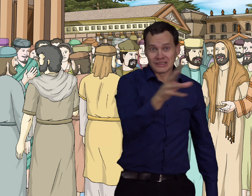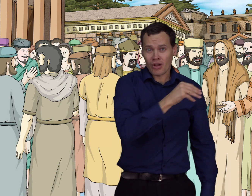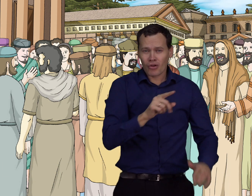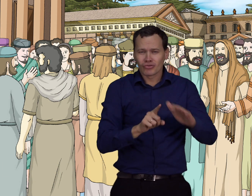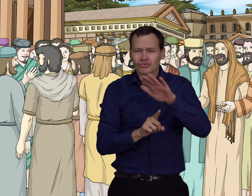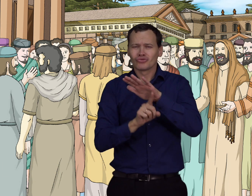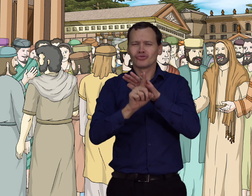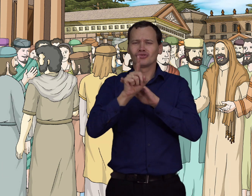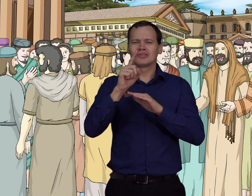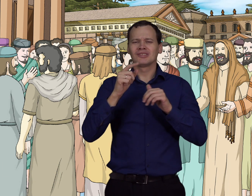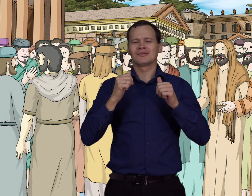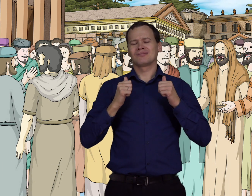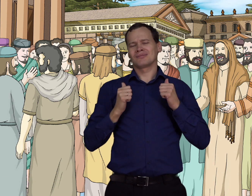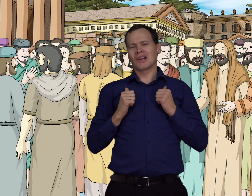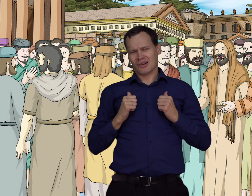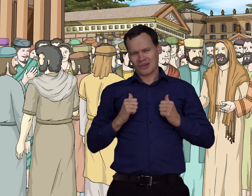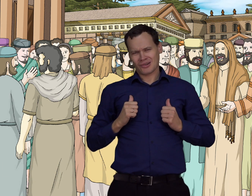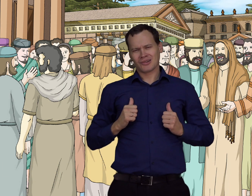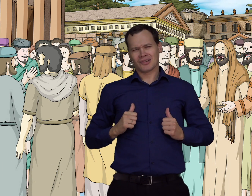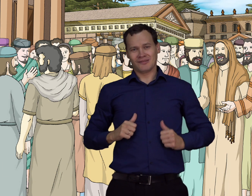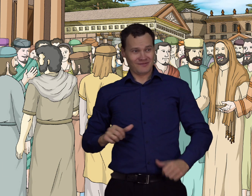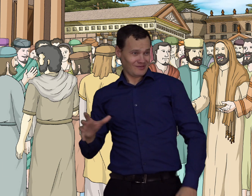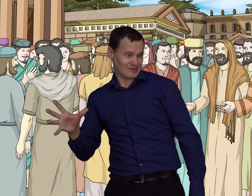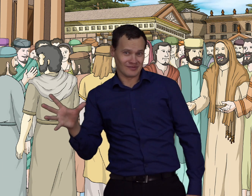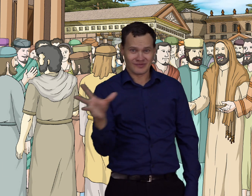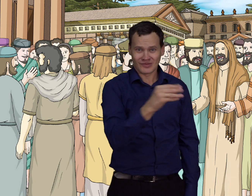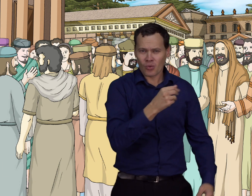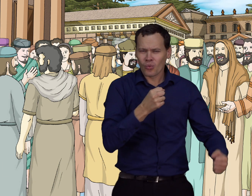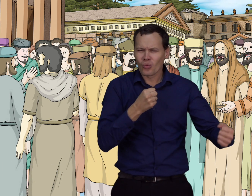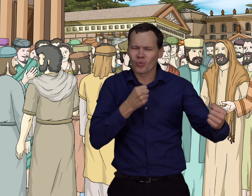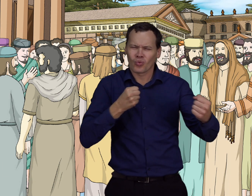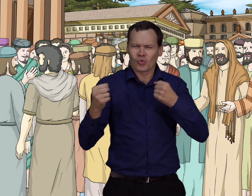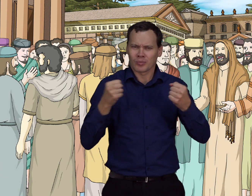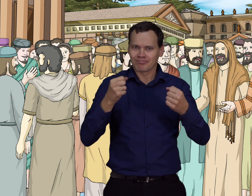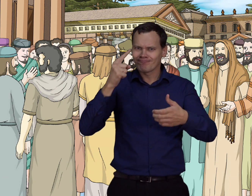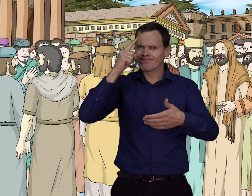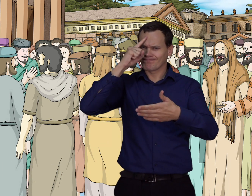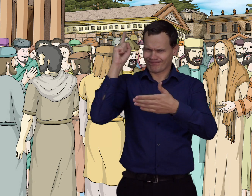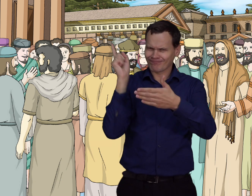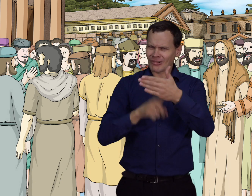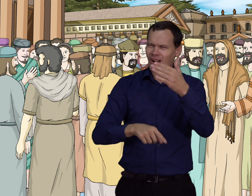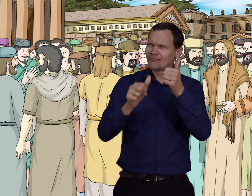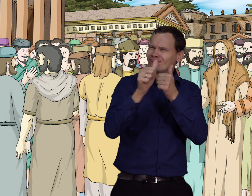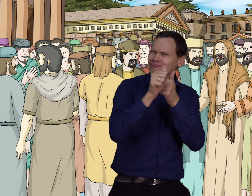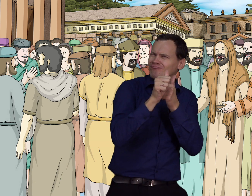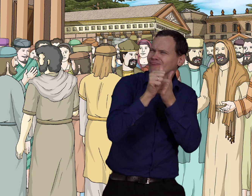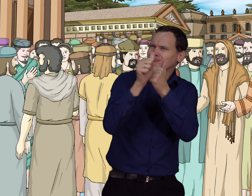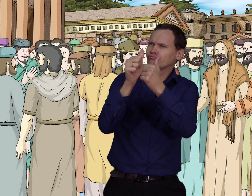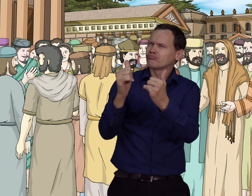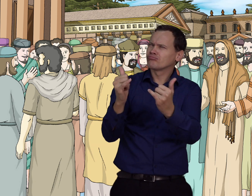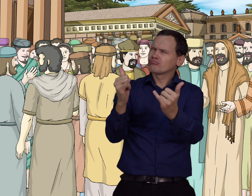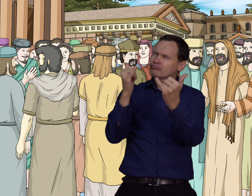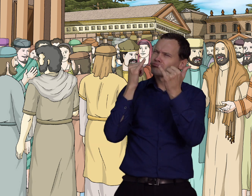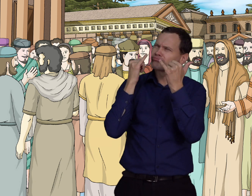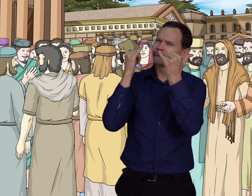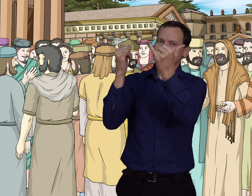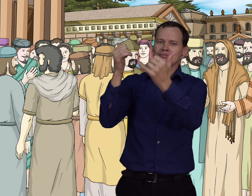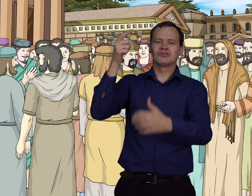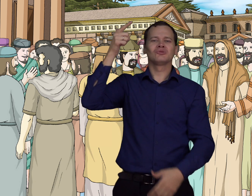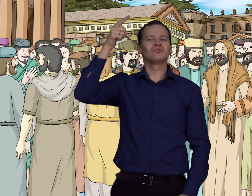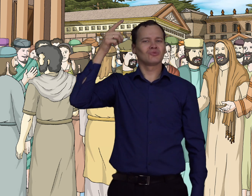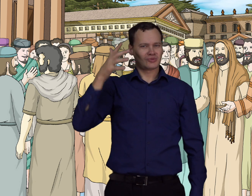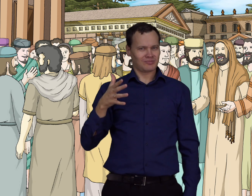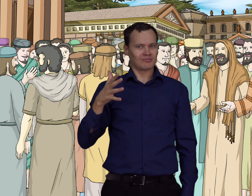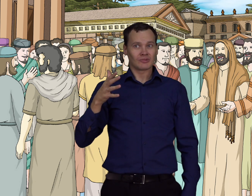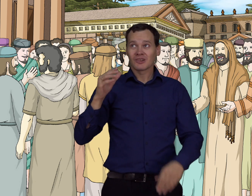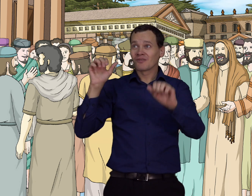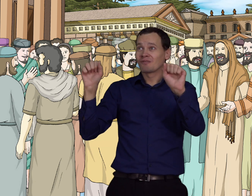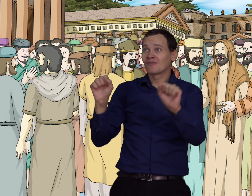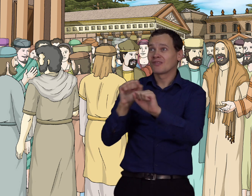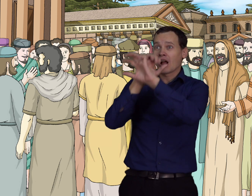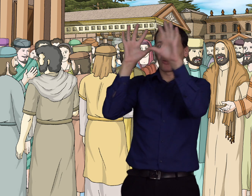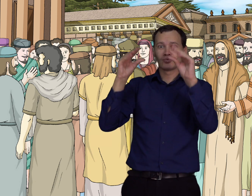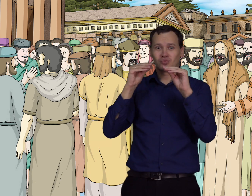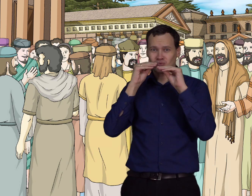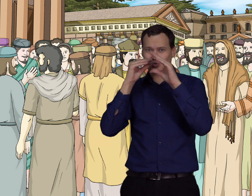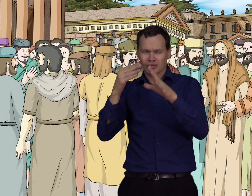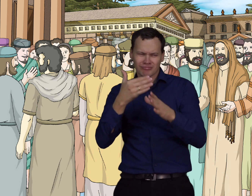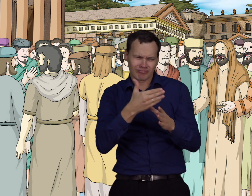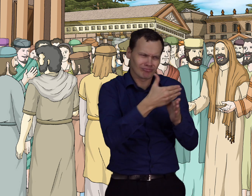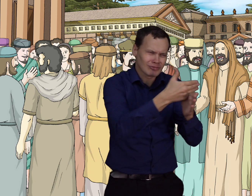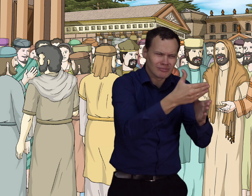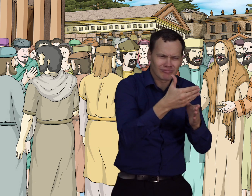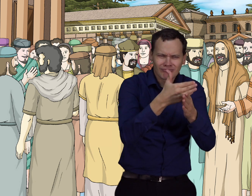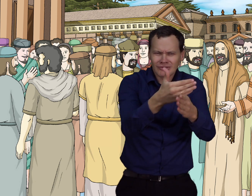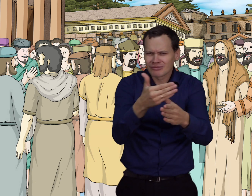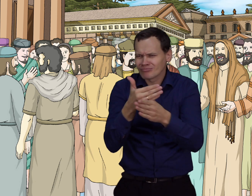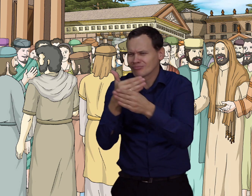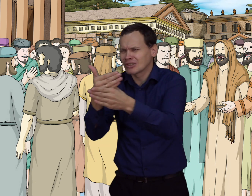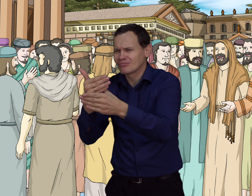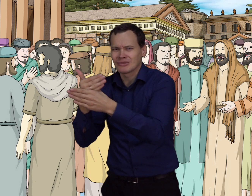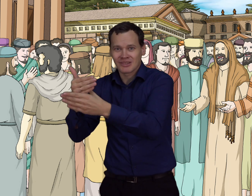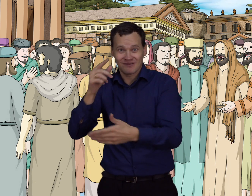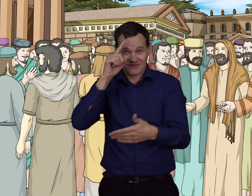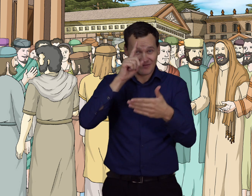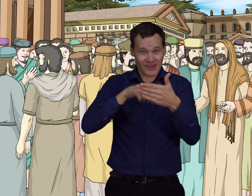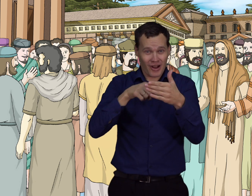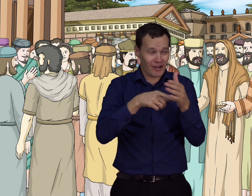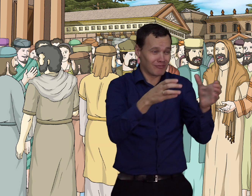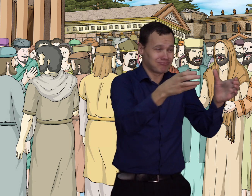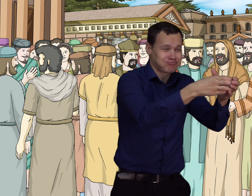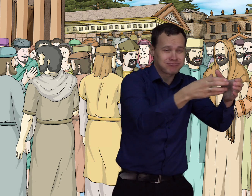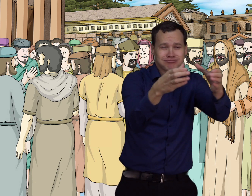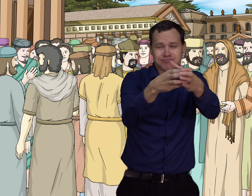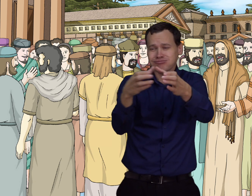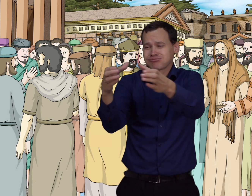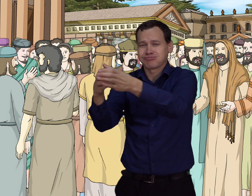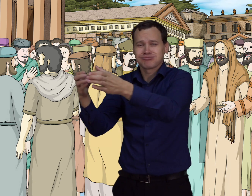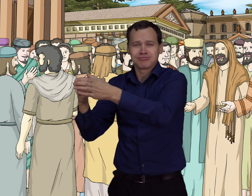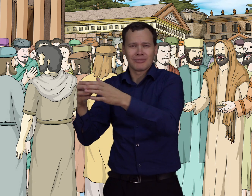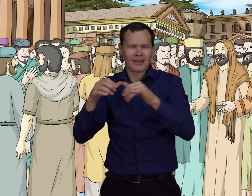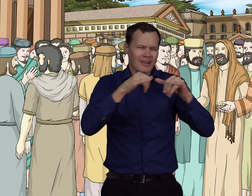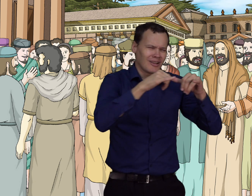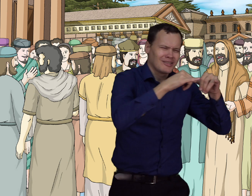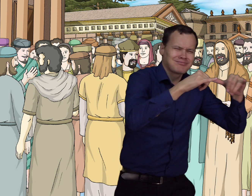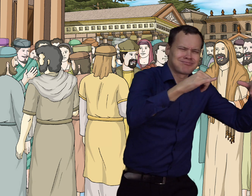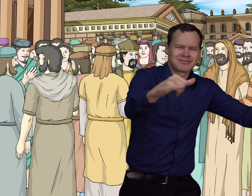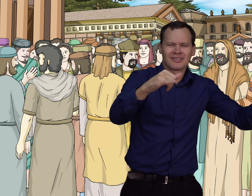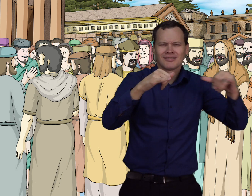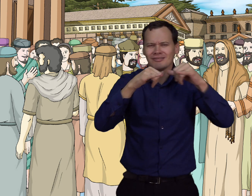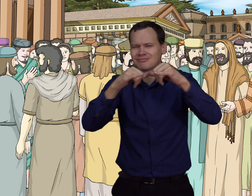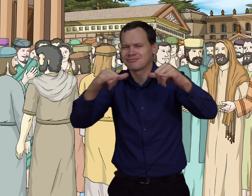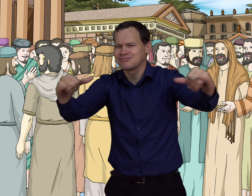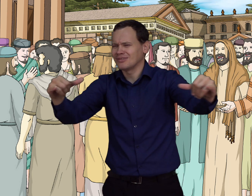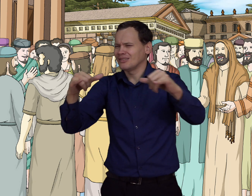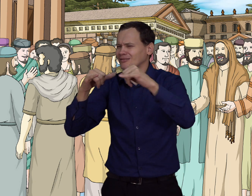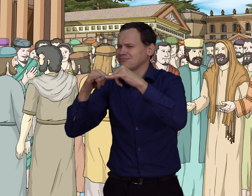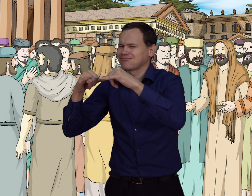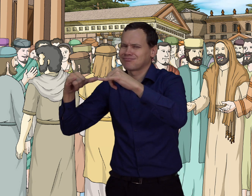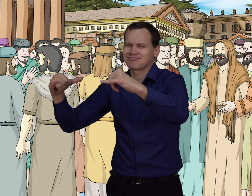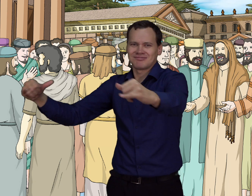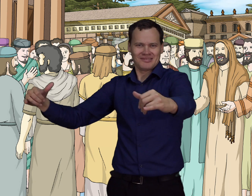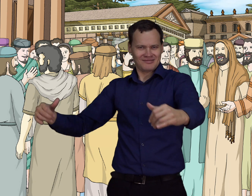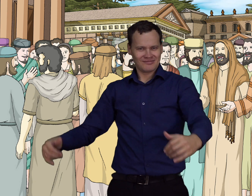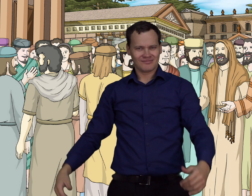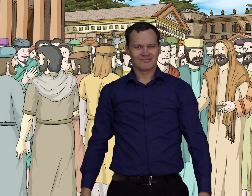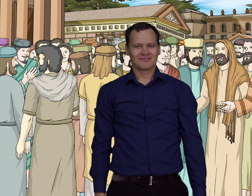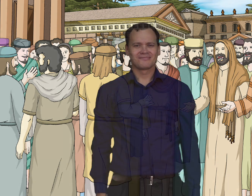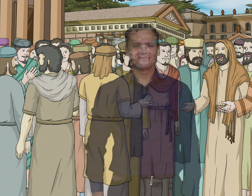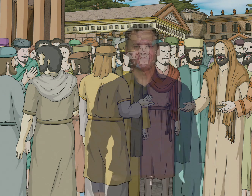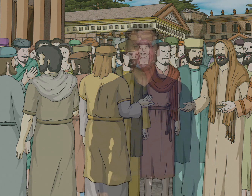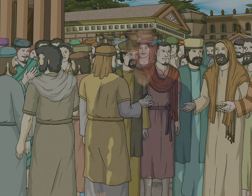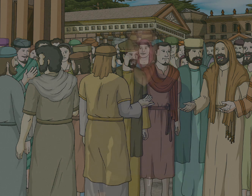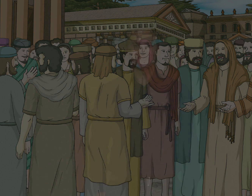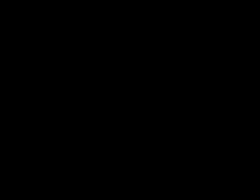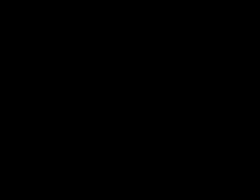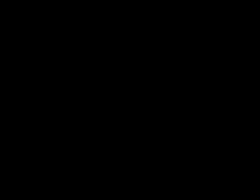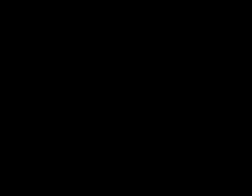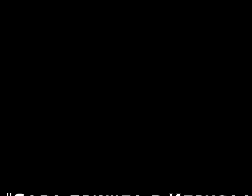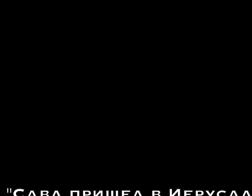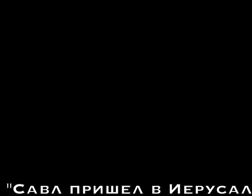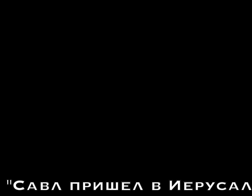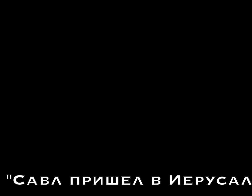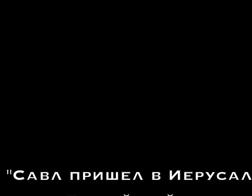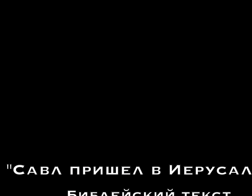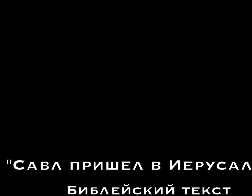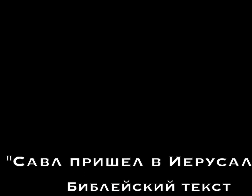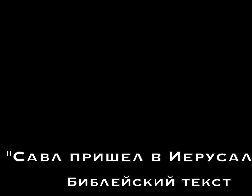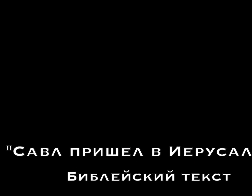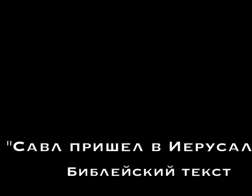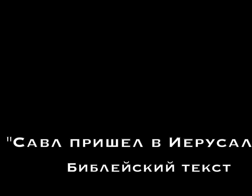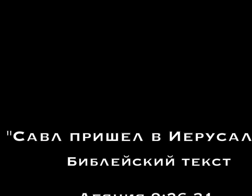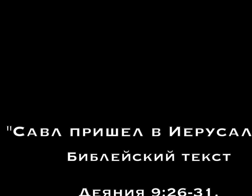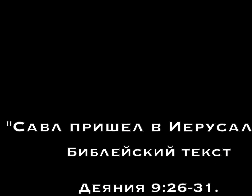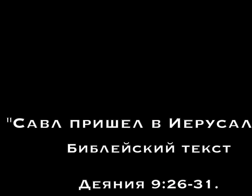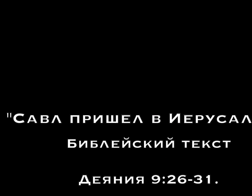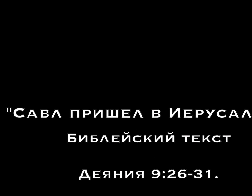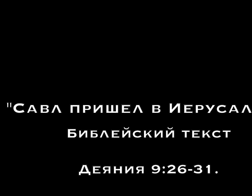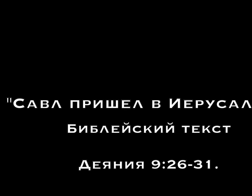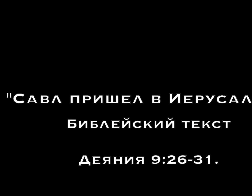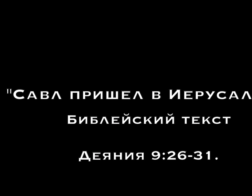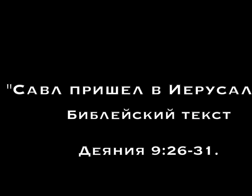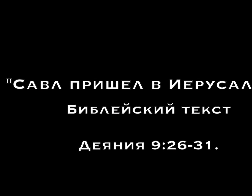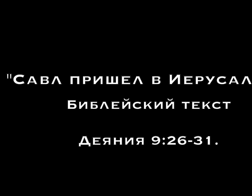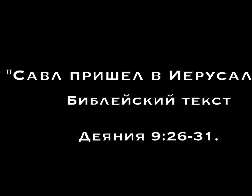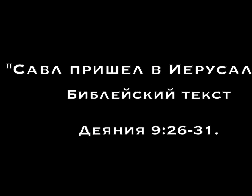It grew in strength and numbers, living in the fear of the Lord and the encouragement of the Holy Spirit.